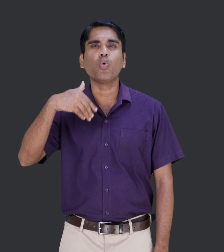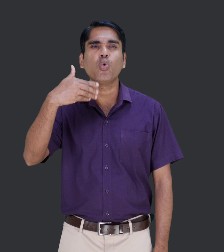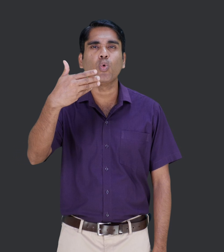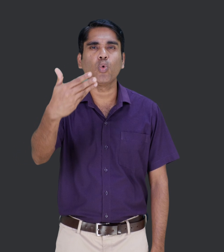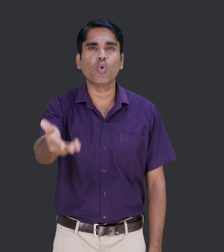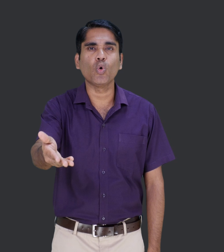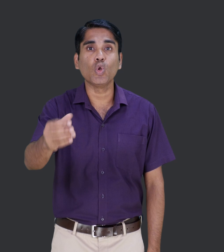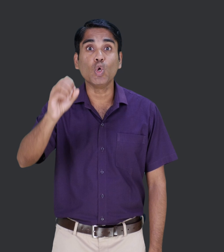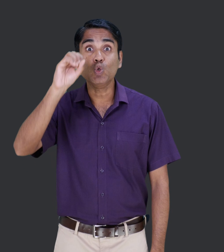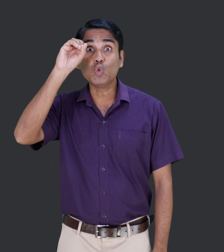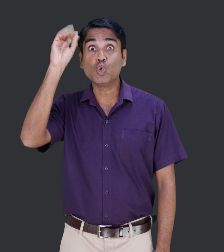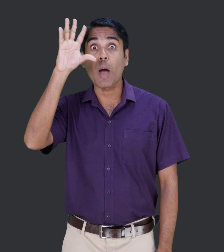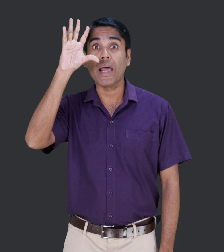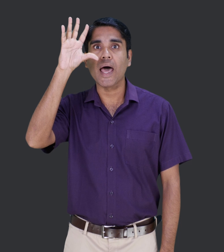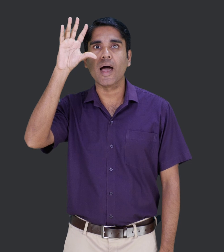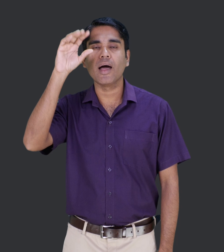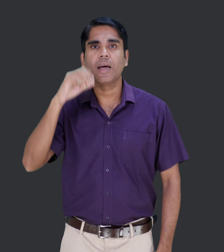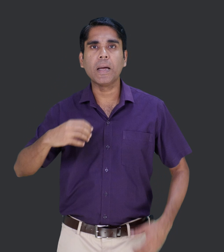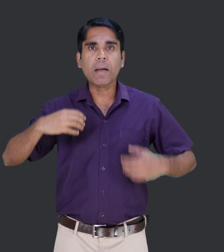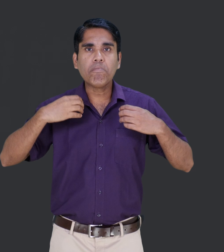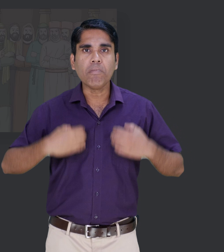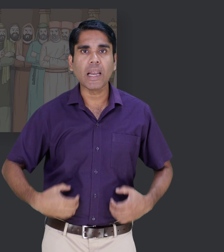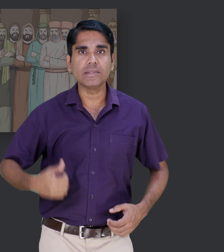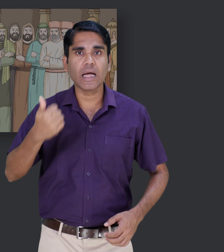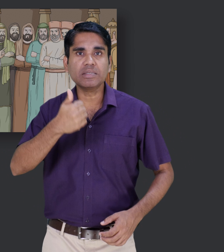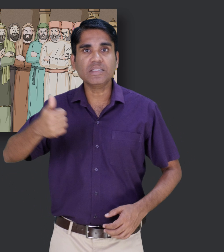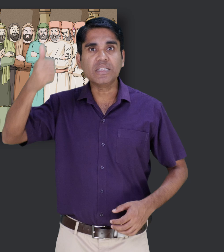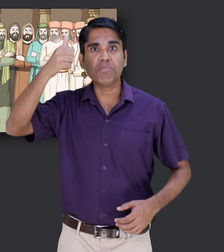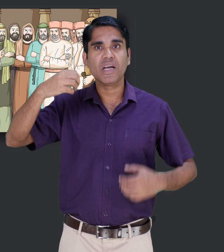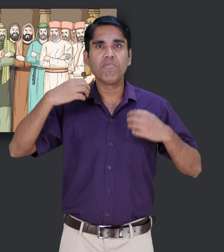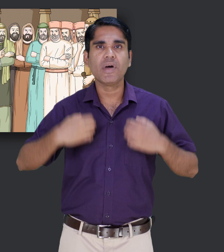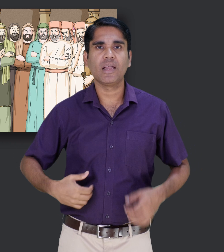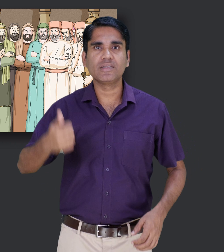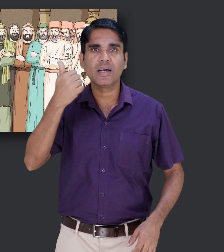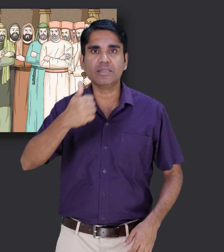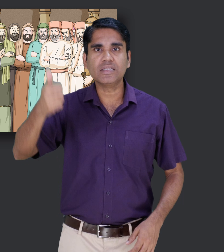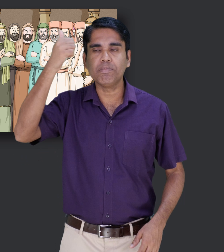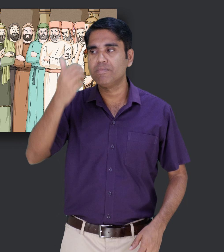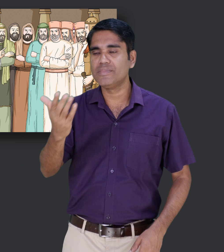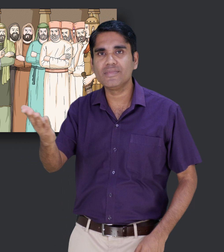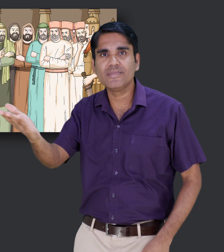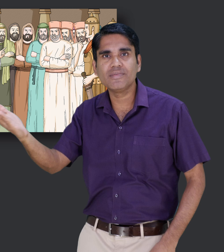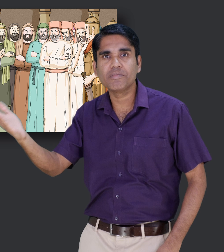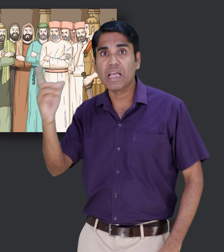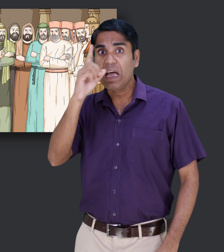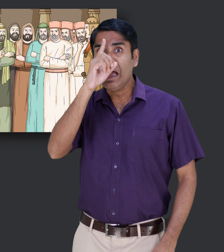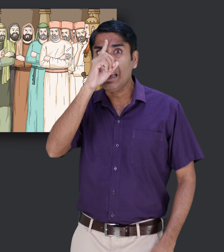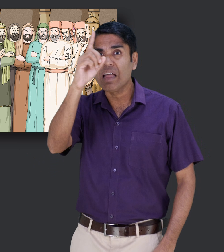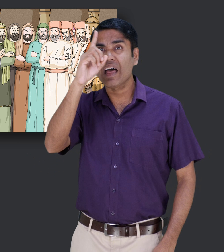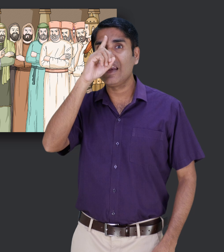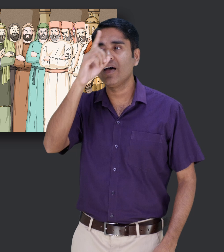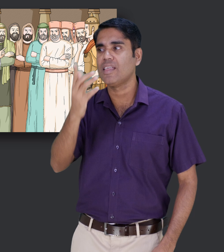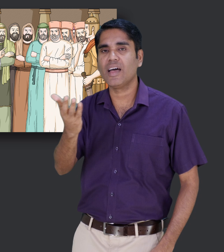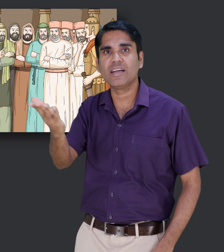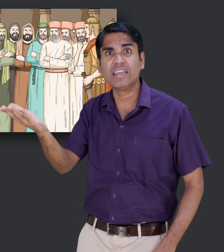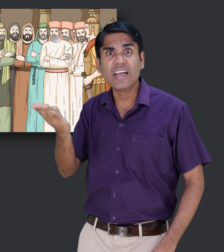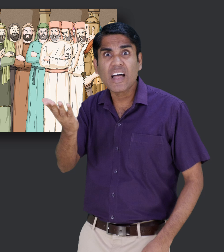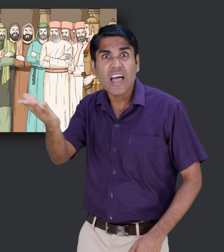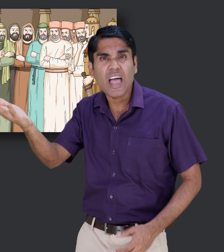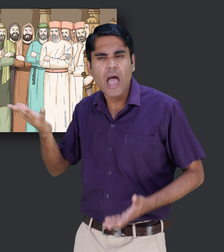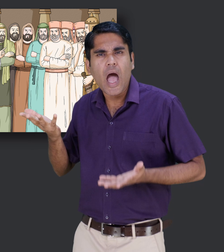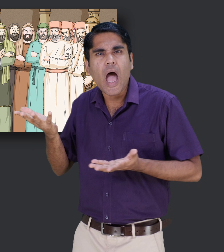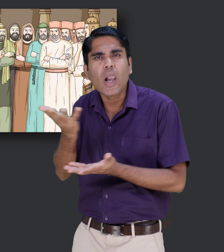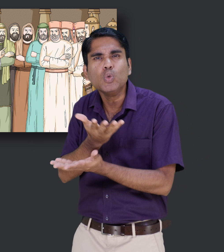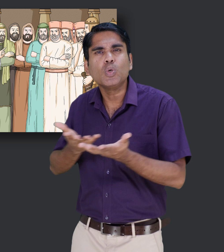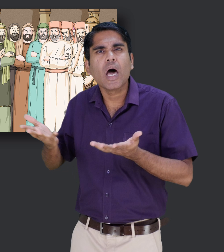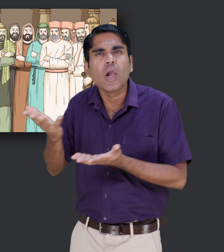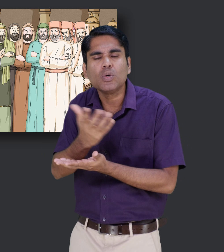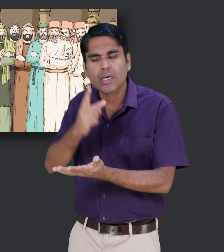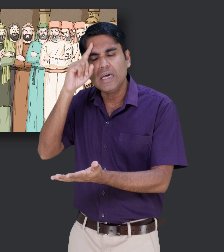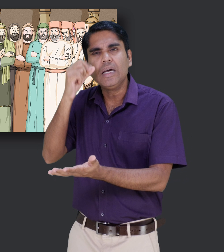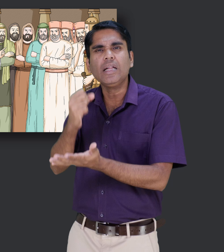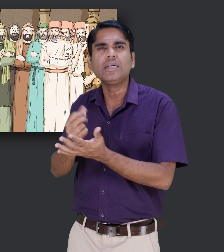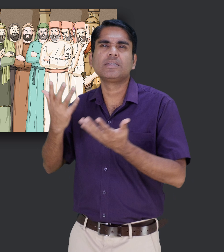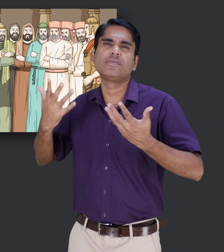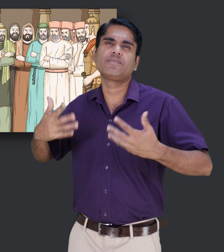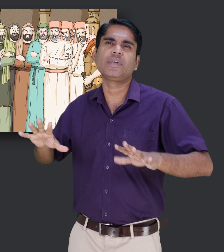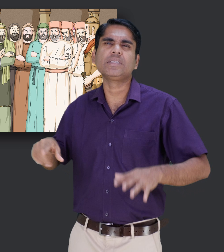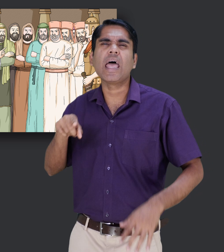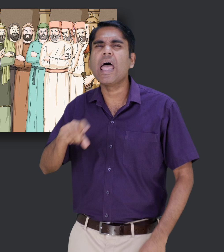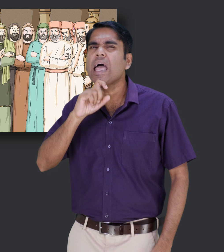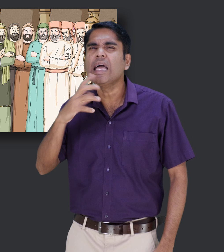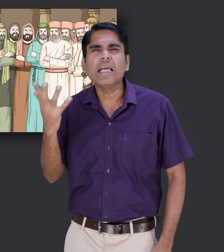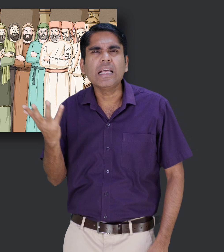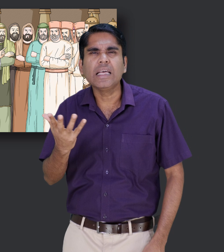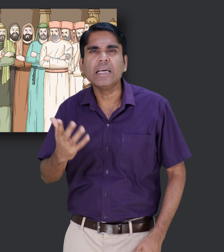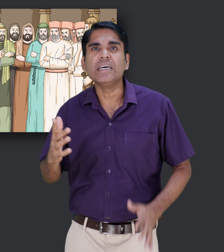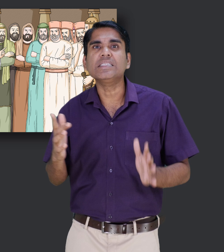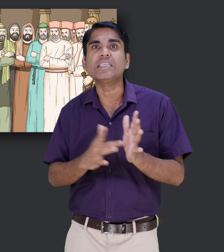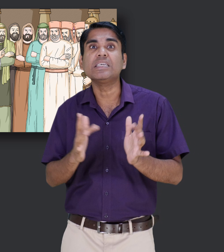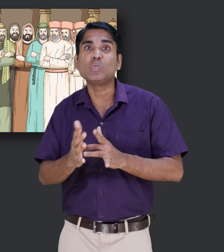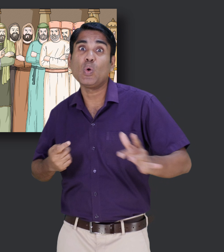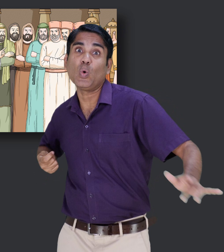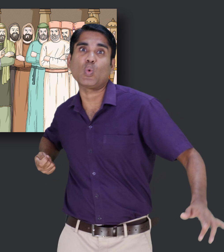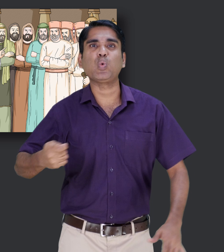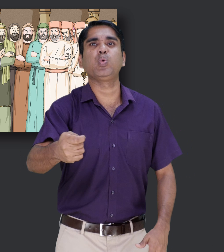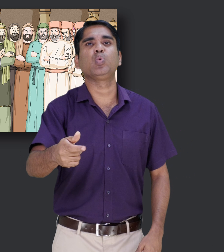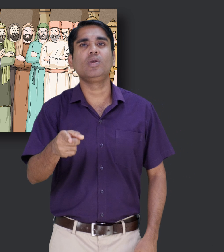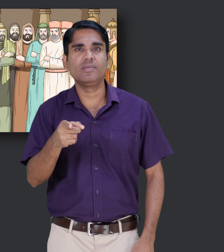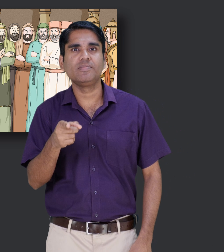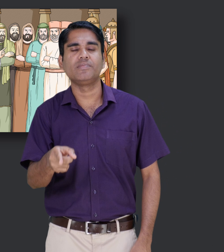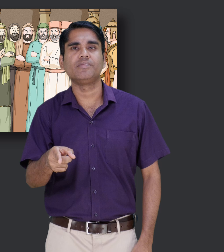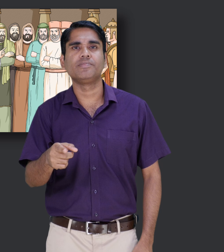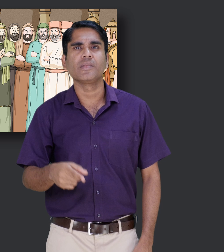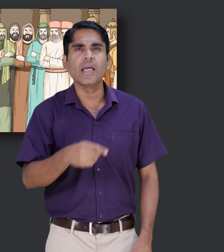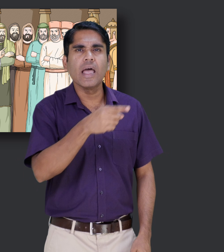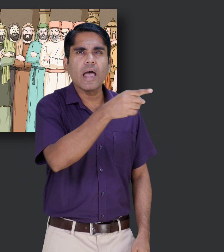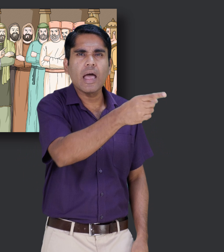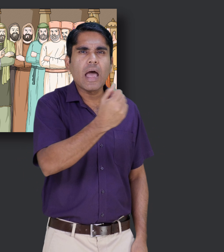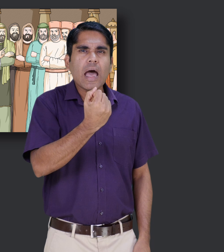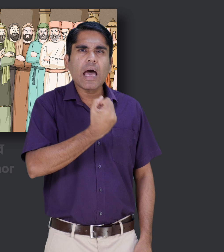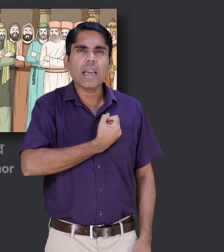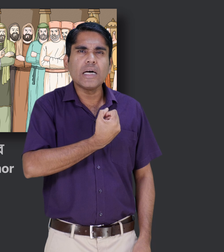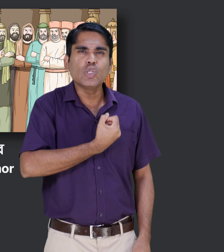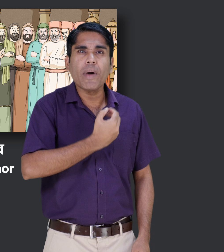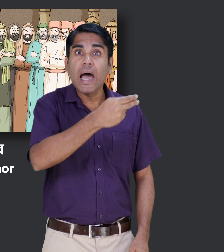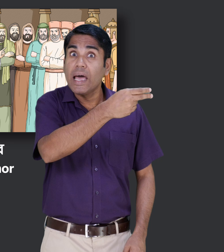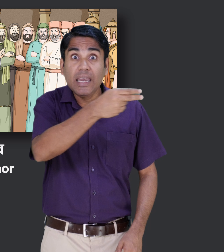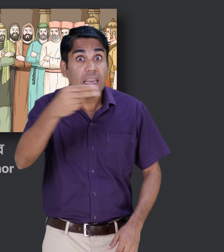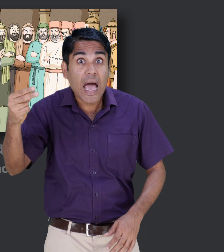When morning came, all the chief priests and elders of the people conspired against Jesus to put Him to death.